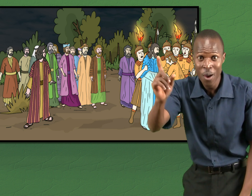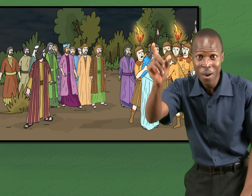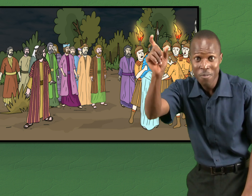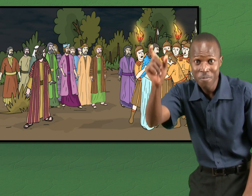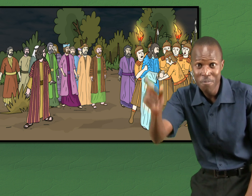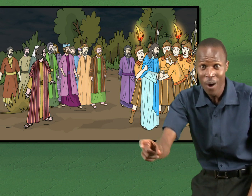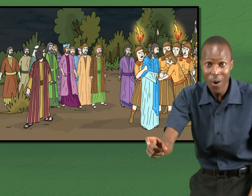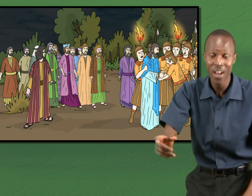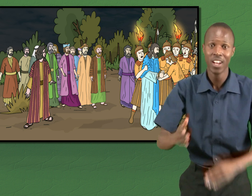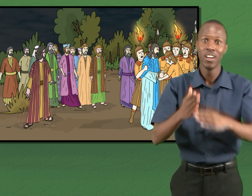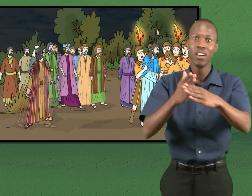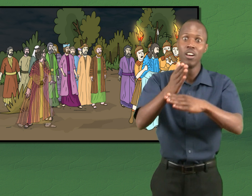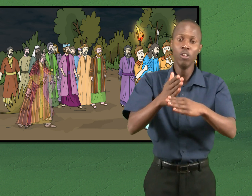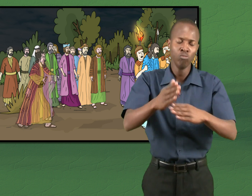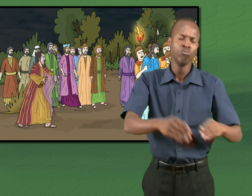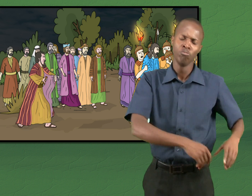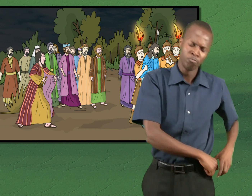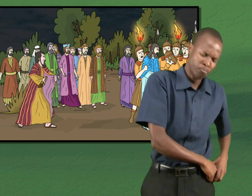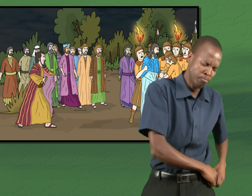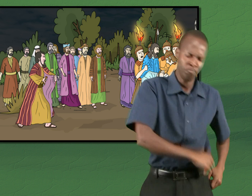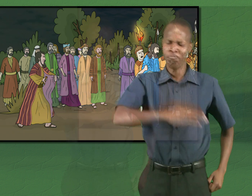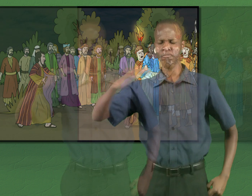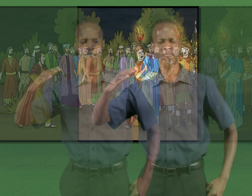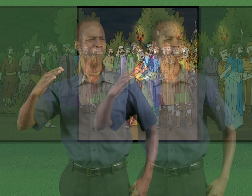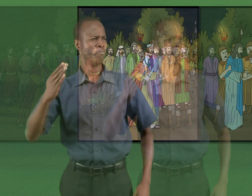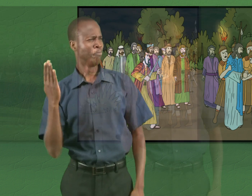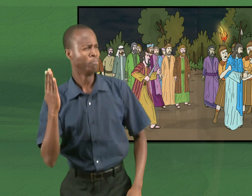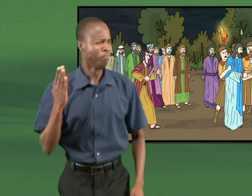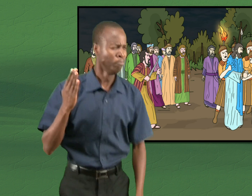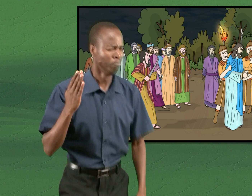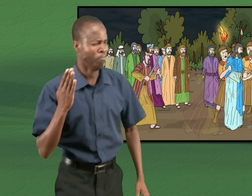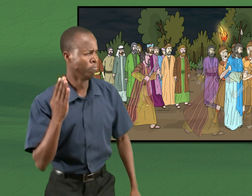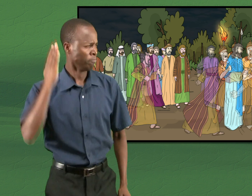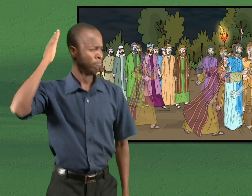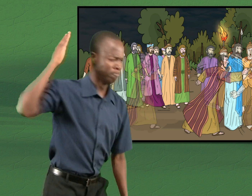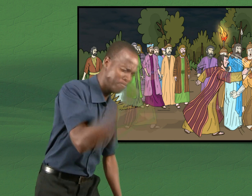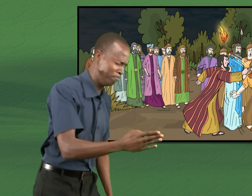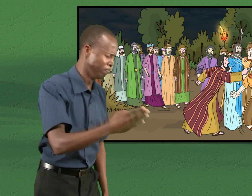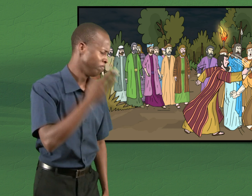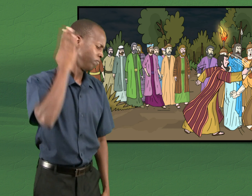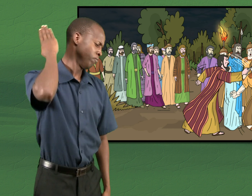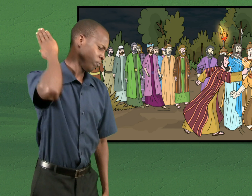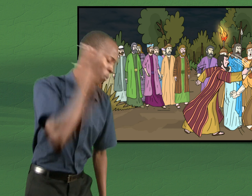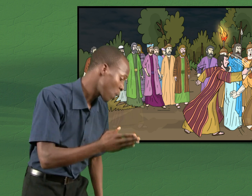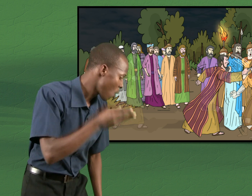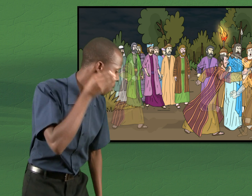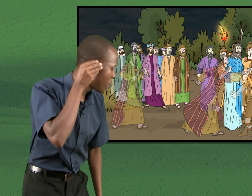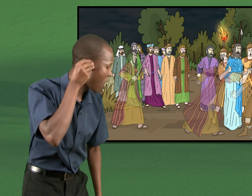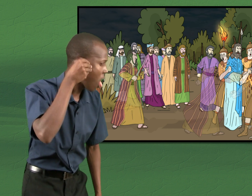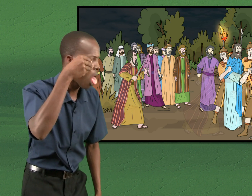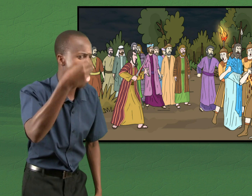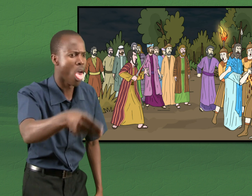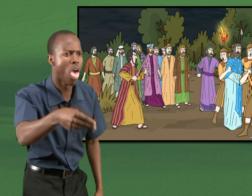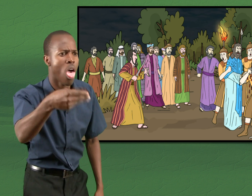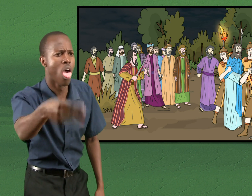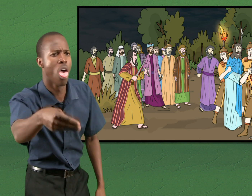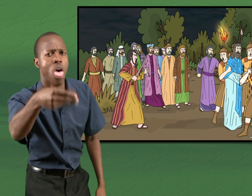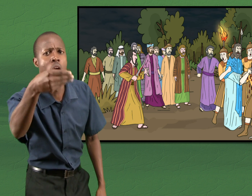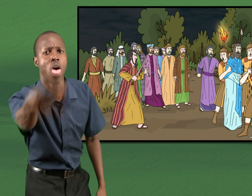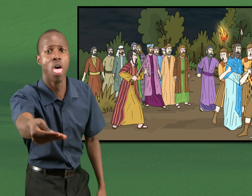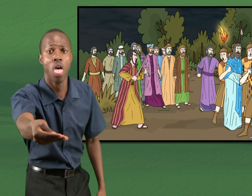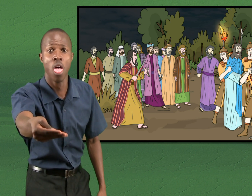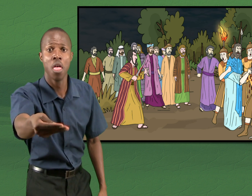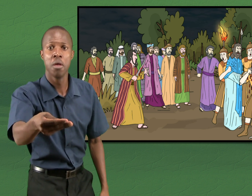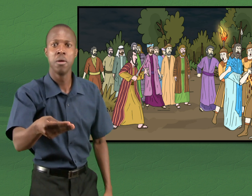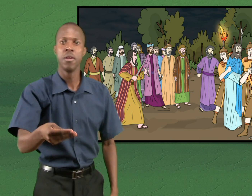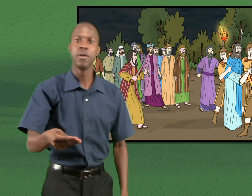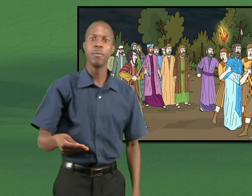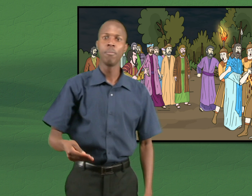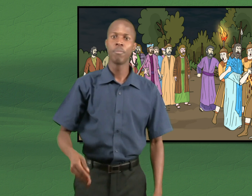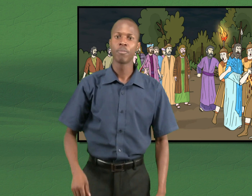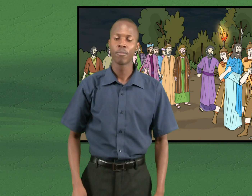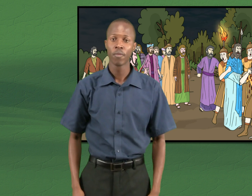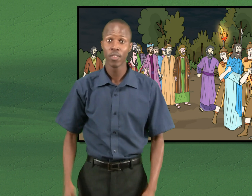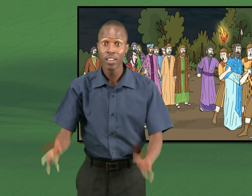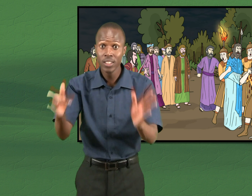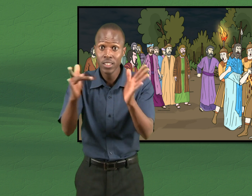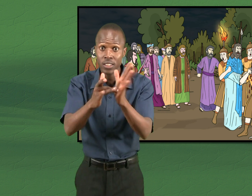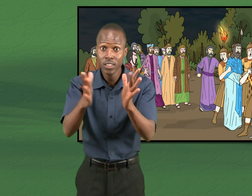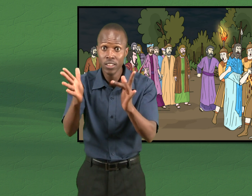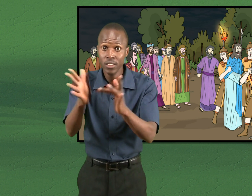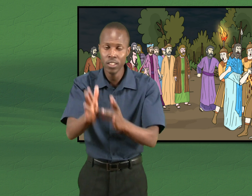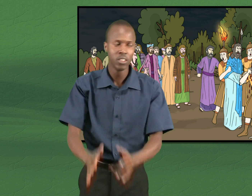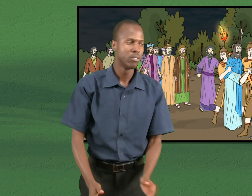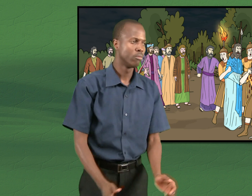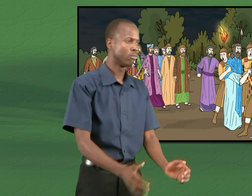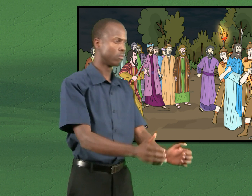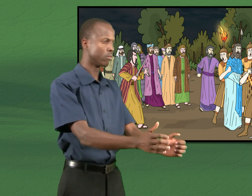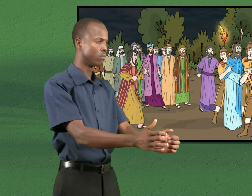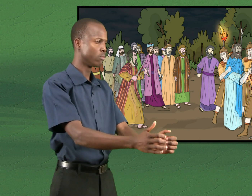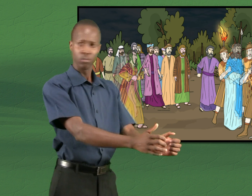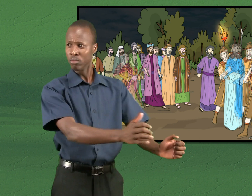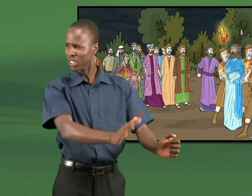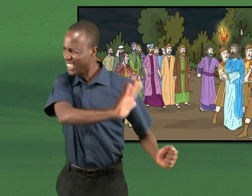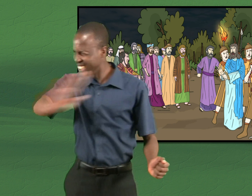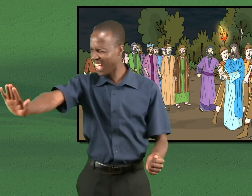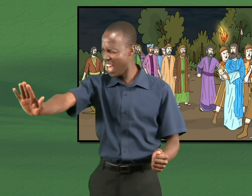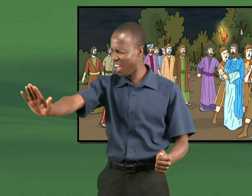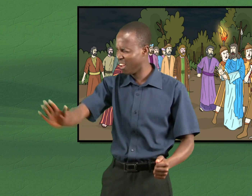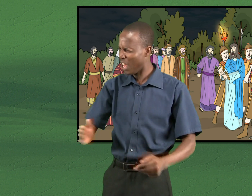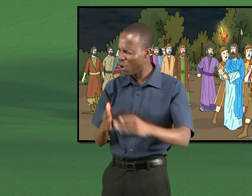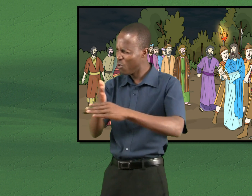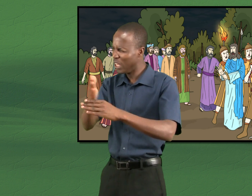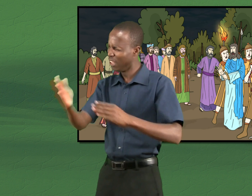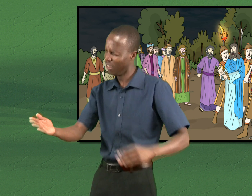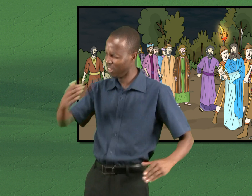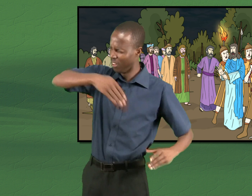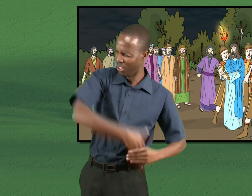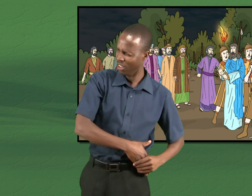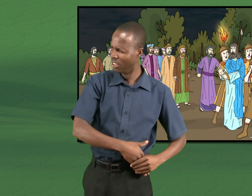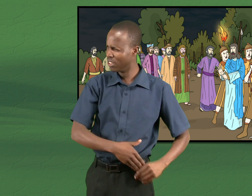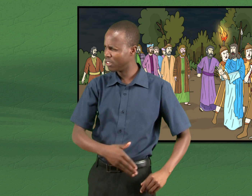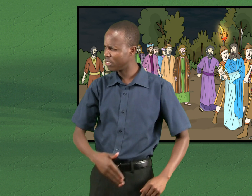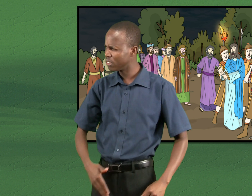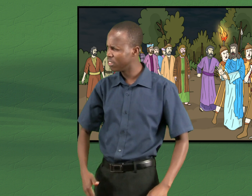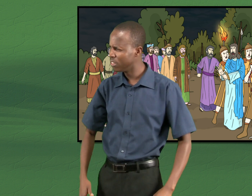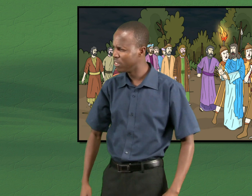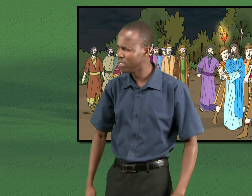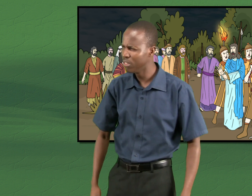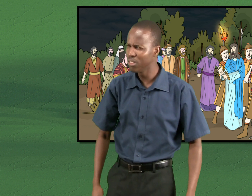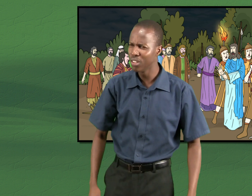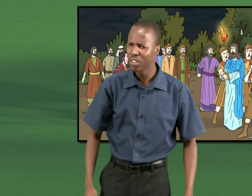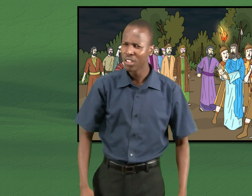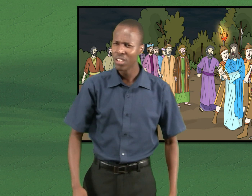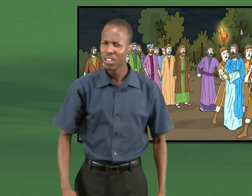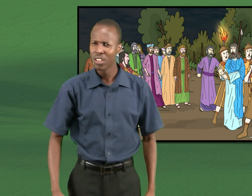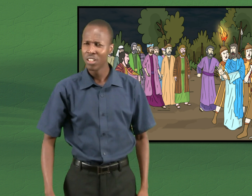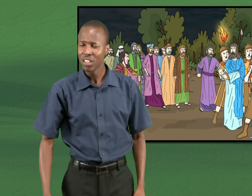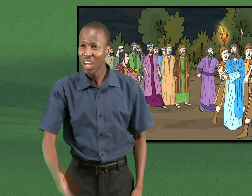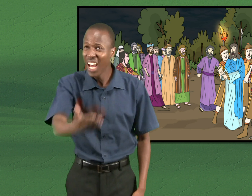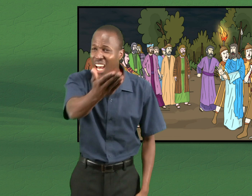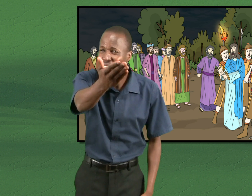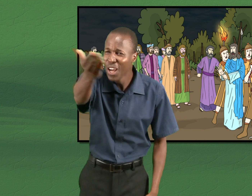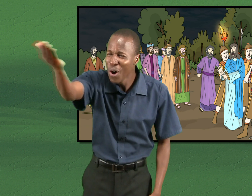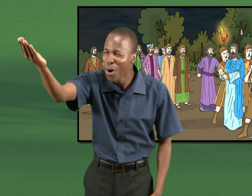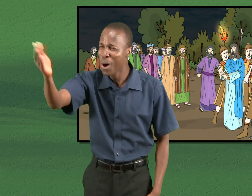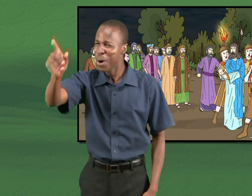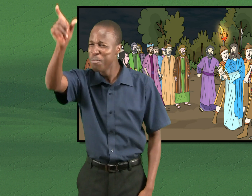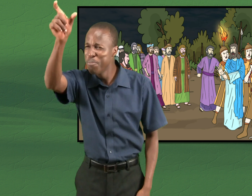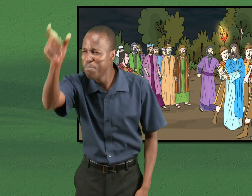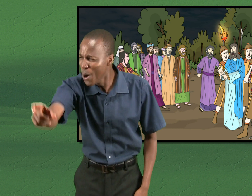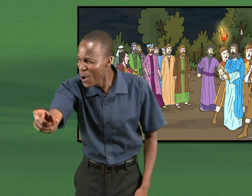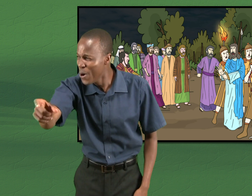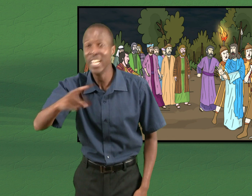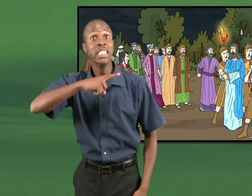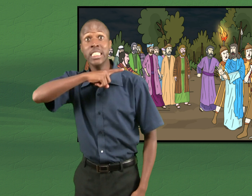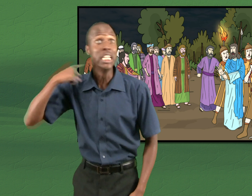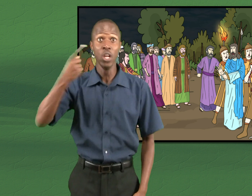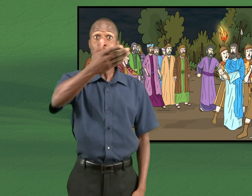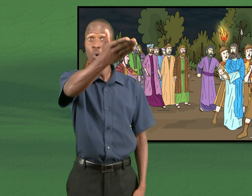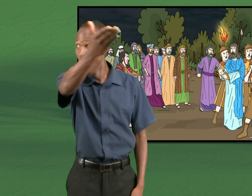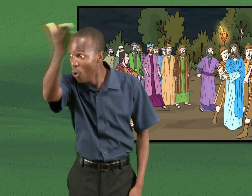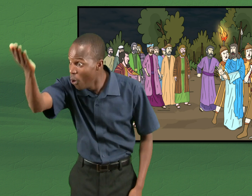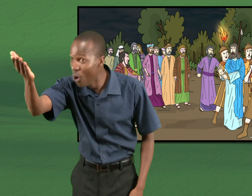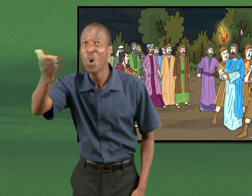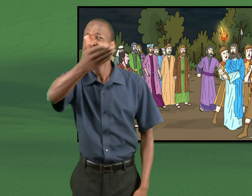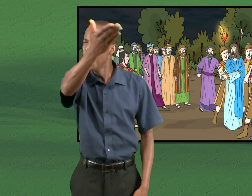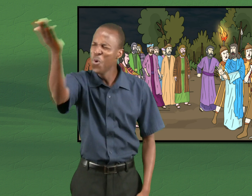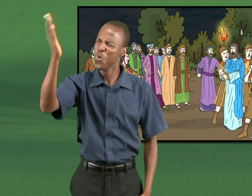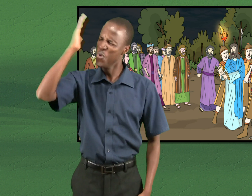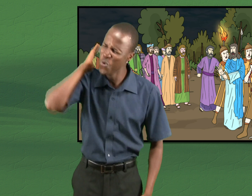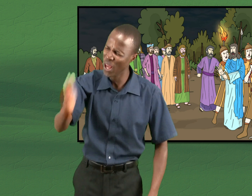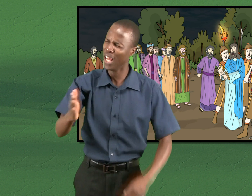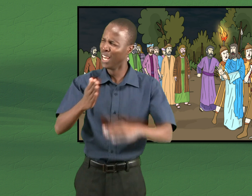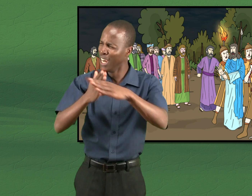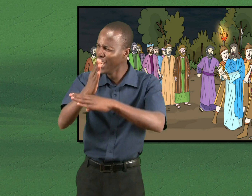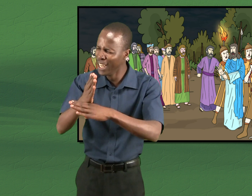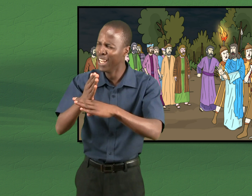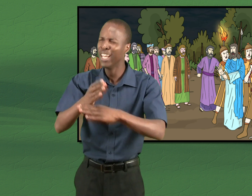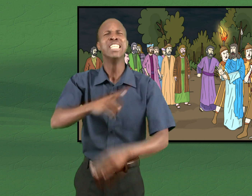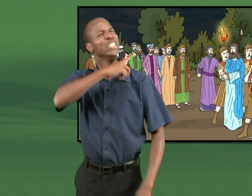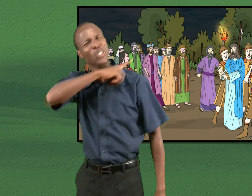“Put your sword back in its place,” Jesus said to him. “For all who draw the sword will die by the sword.